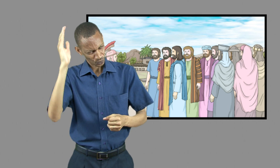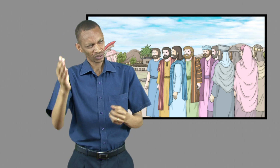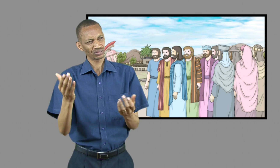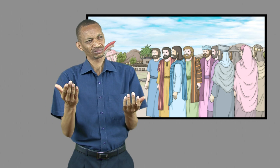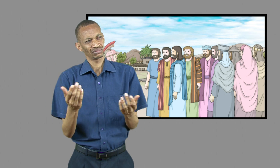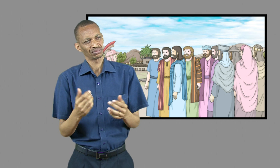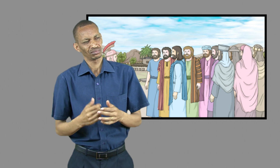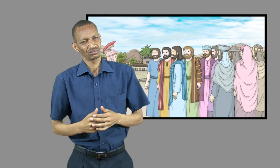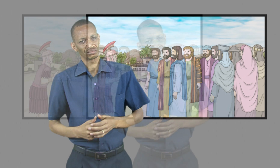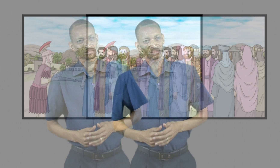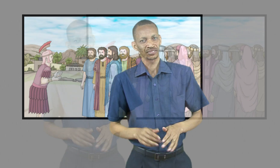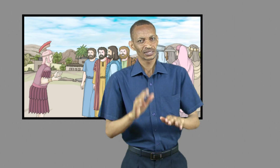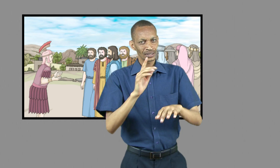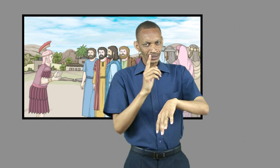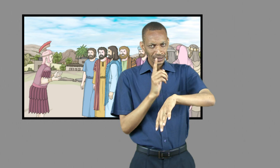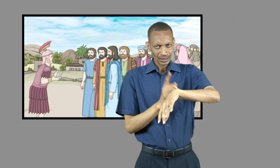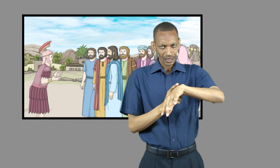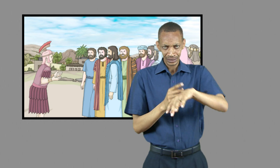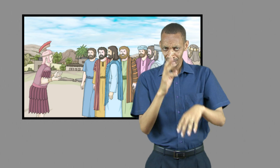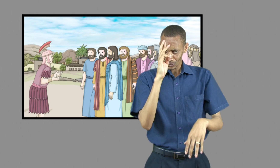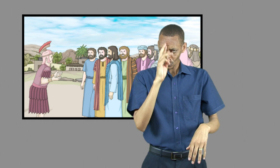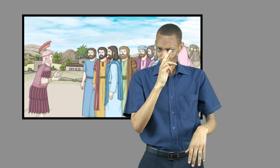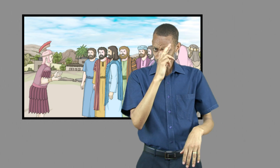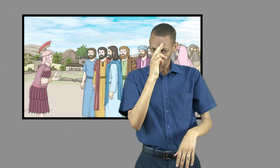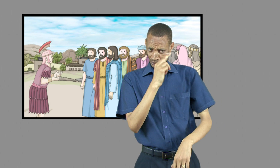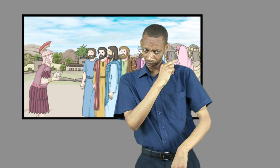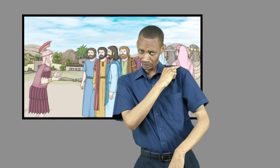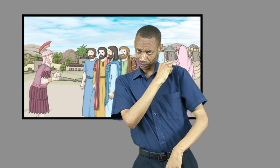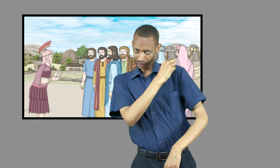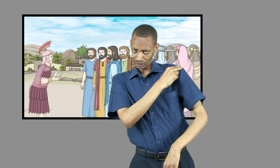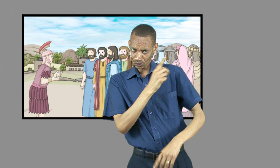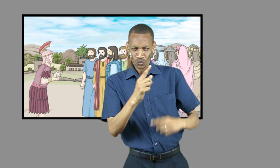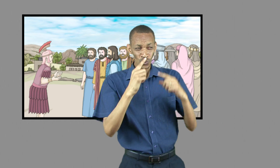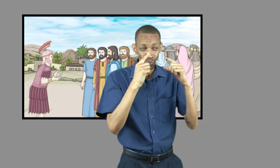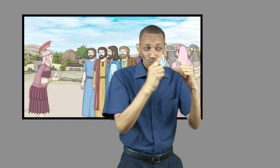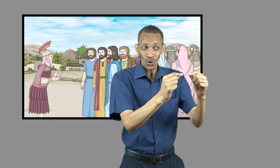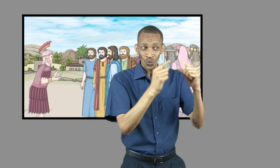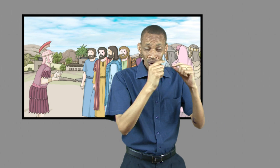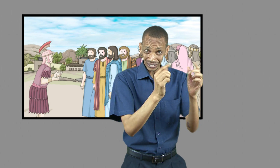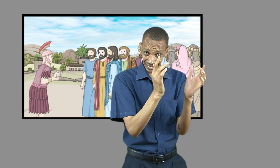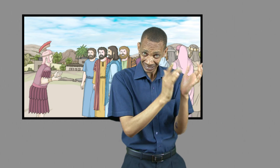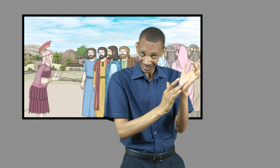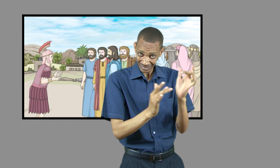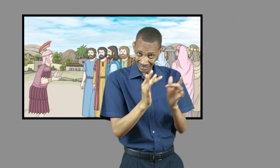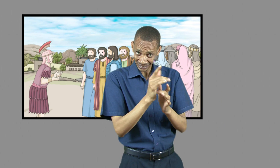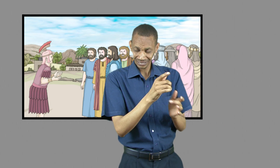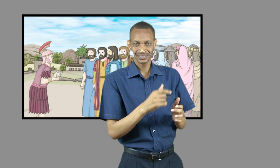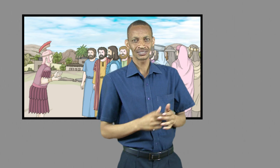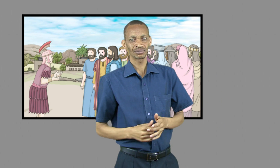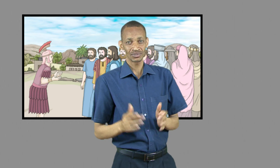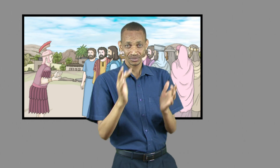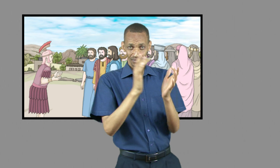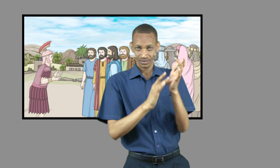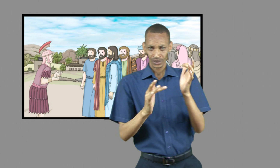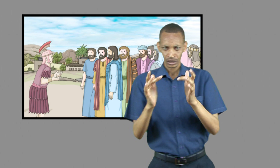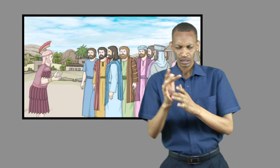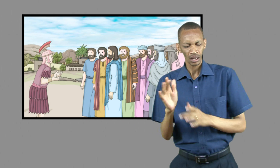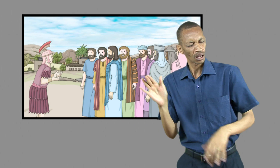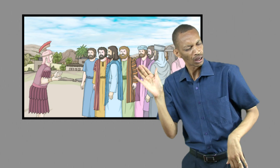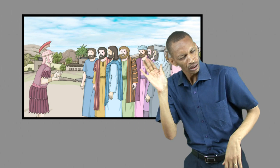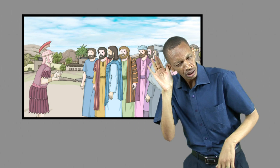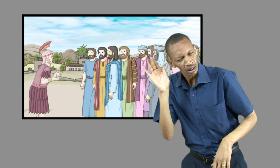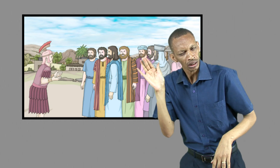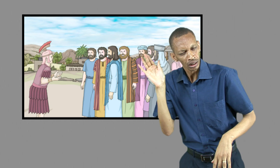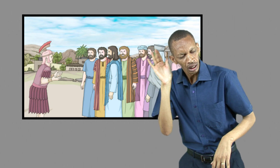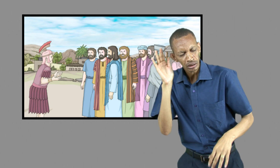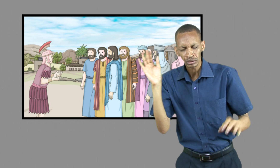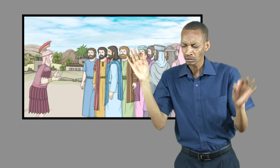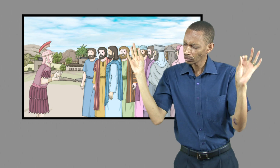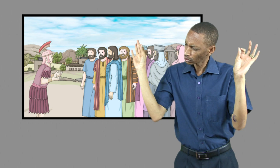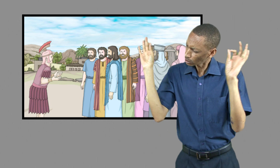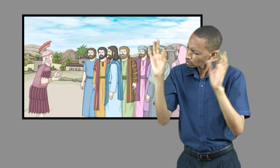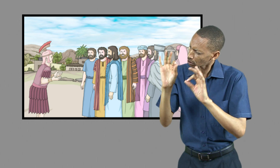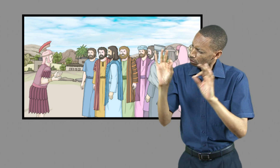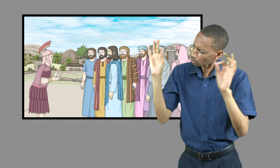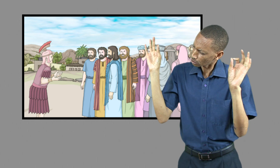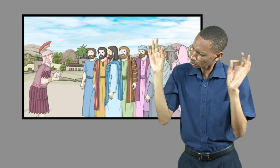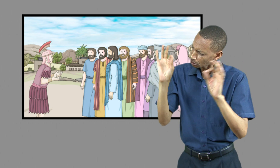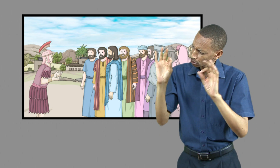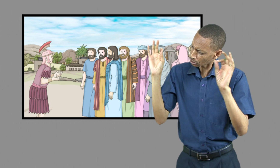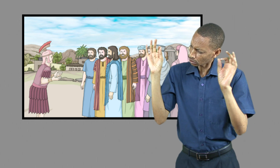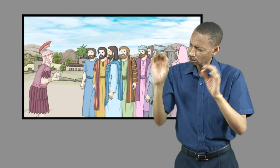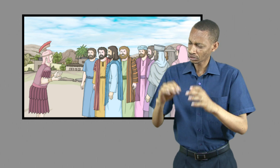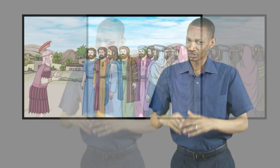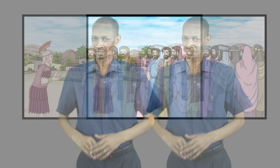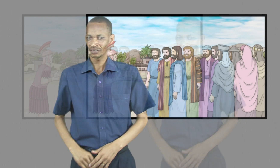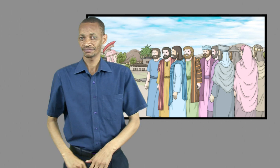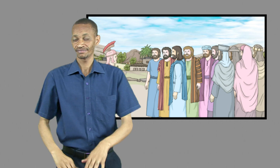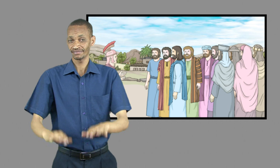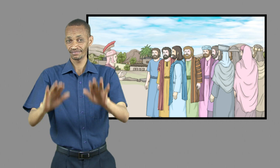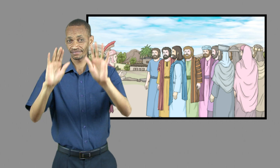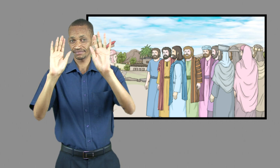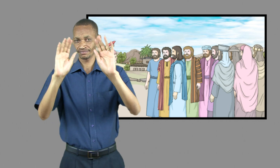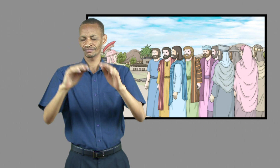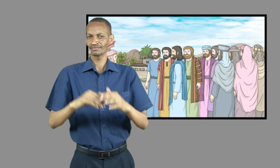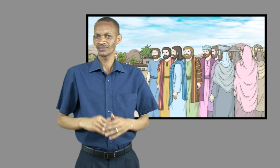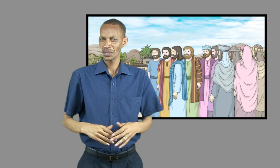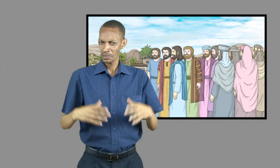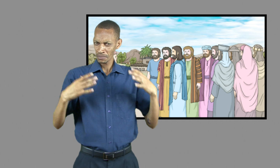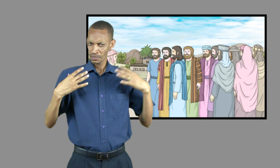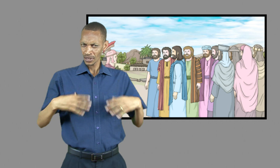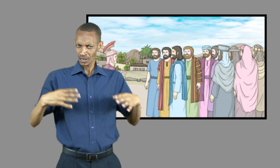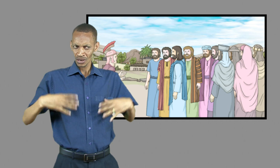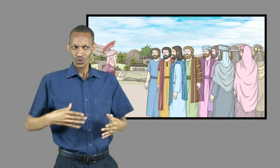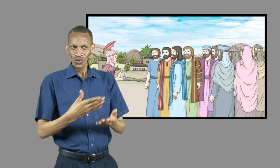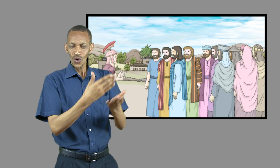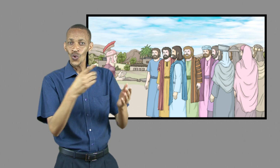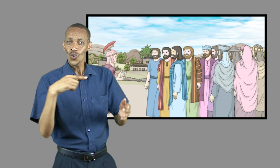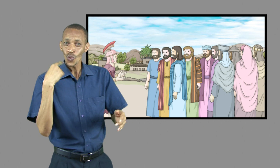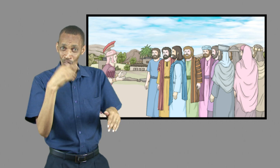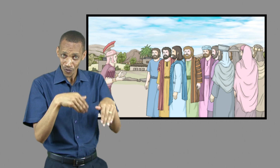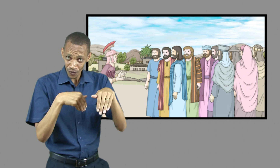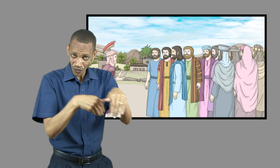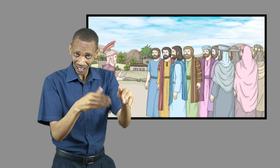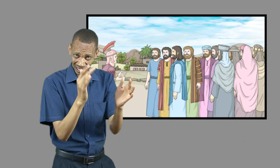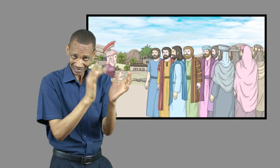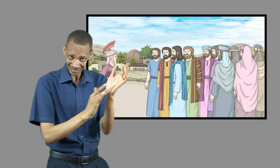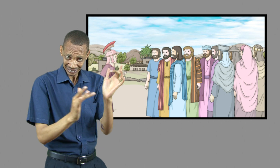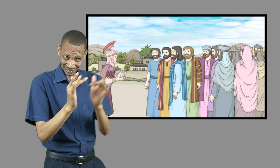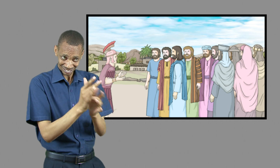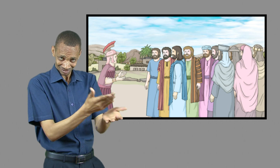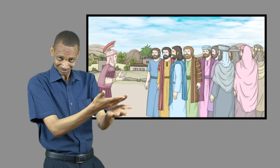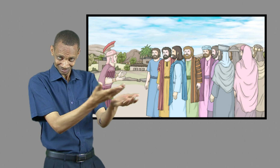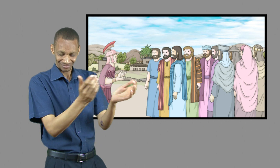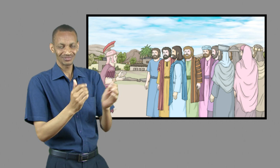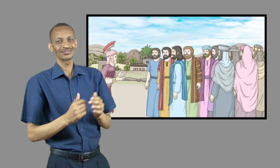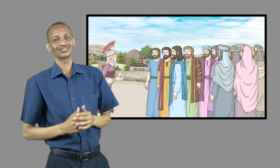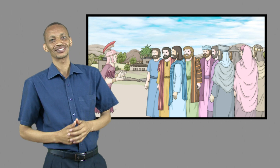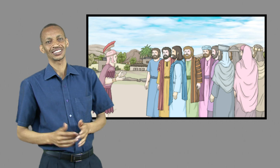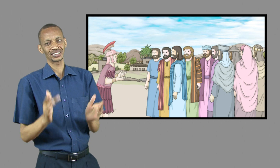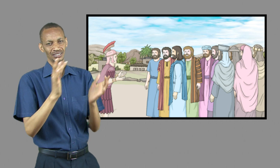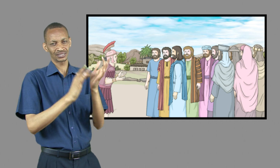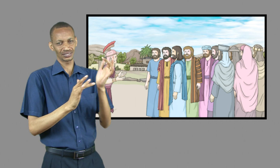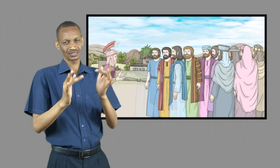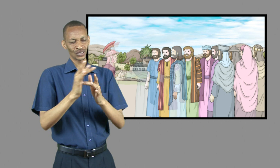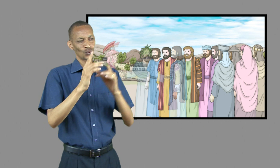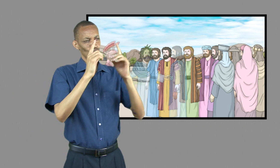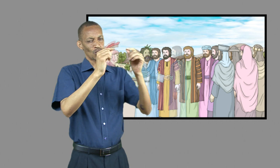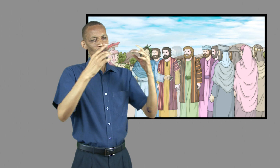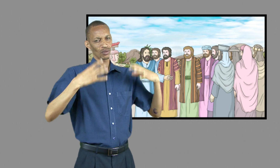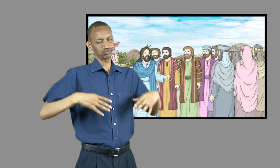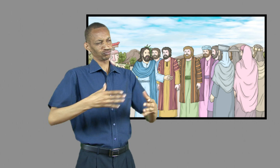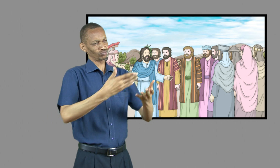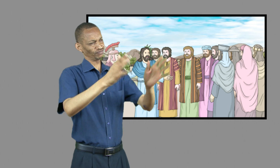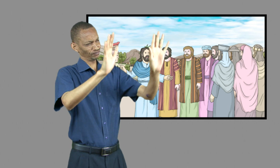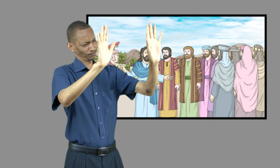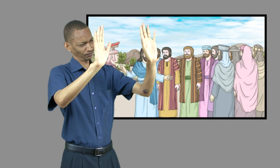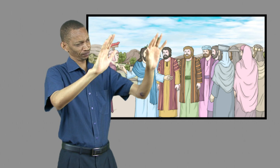I tell my servant to do something, and he does it.”